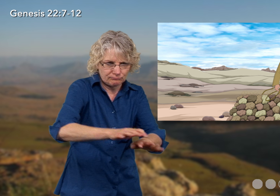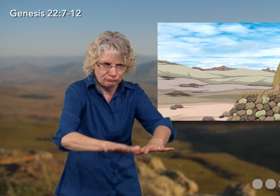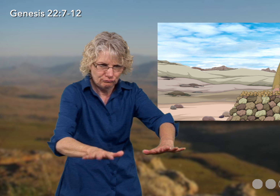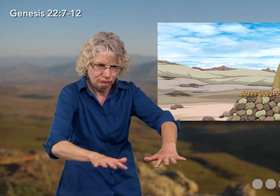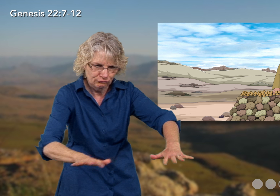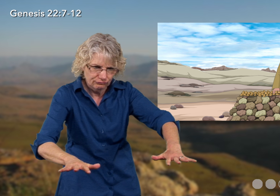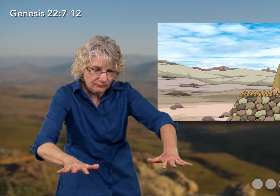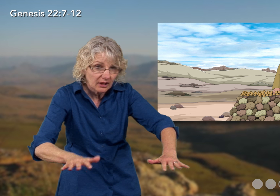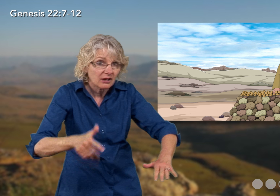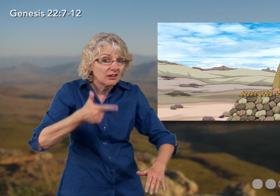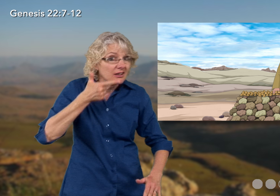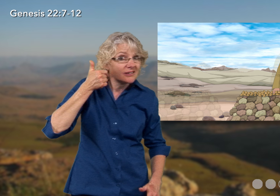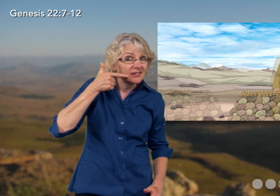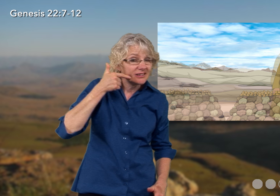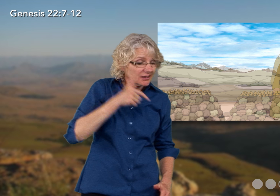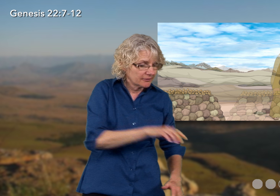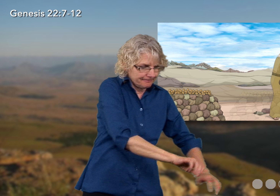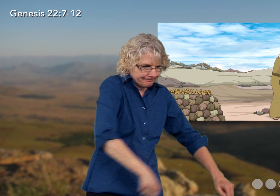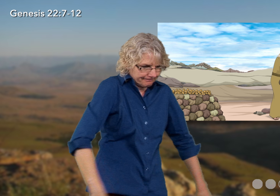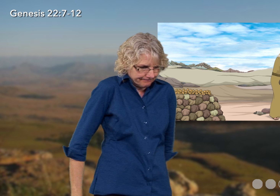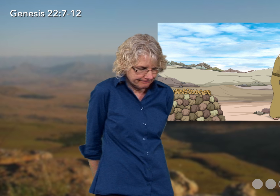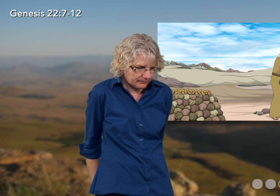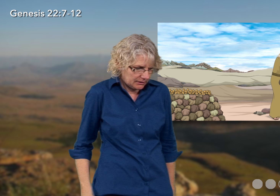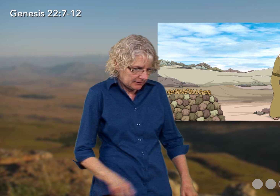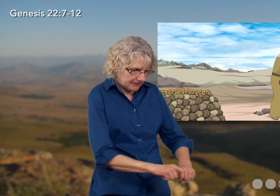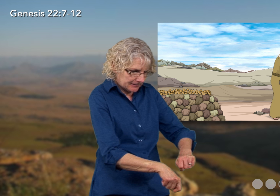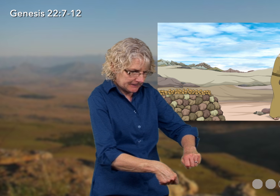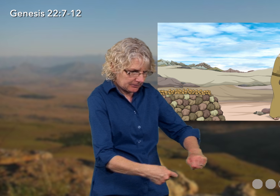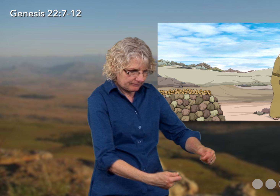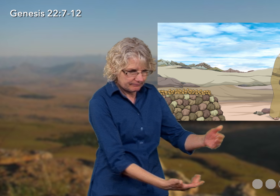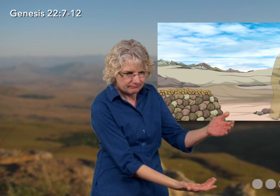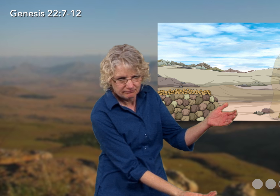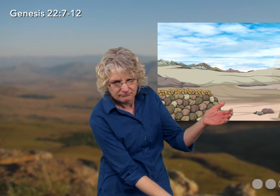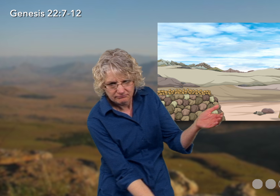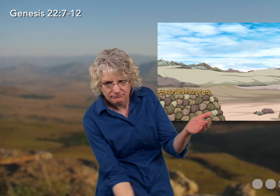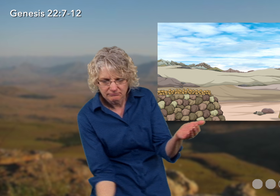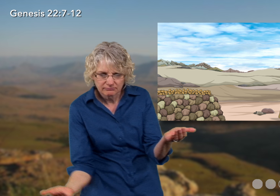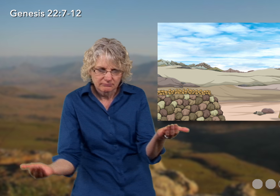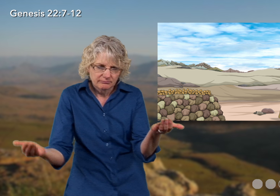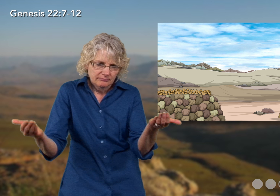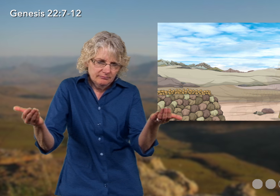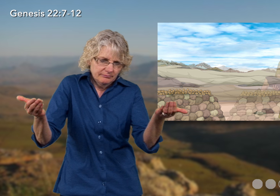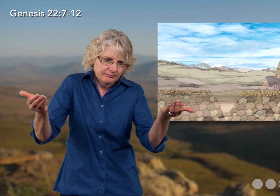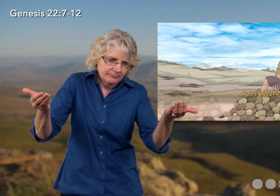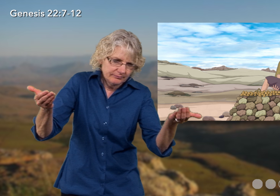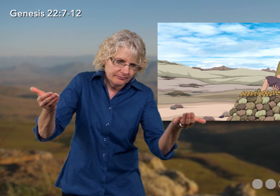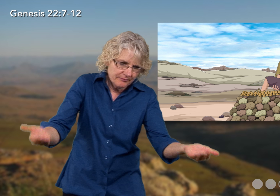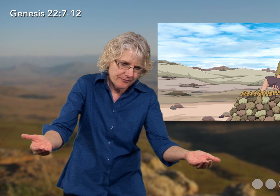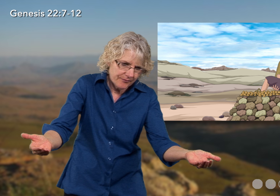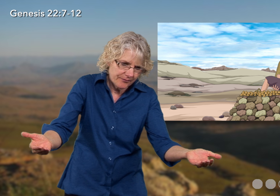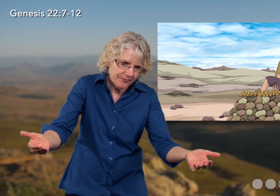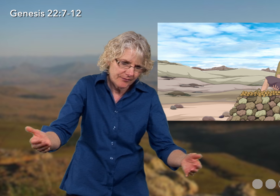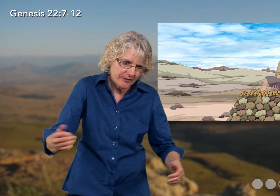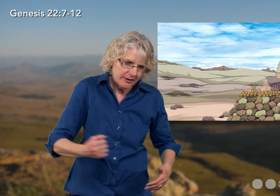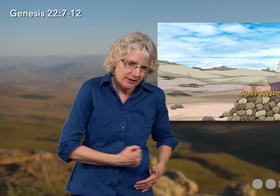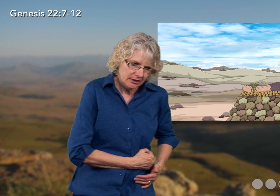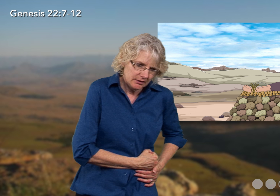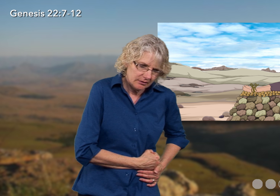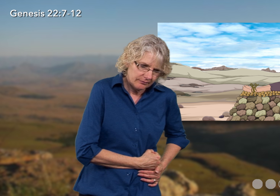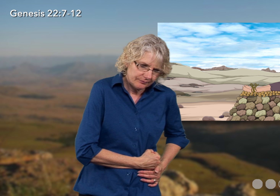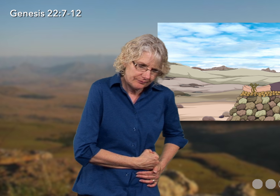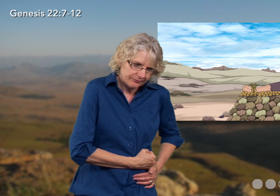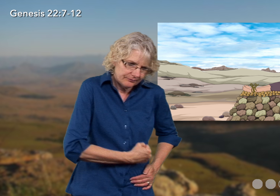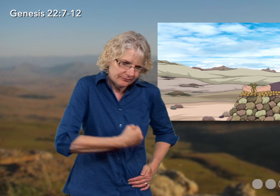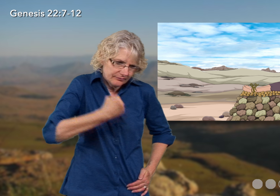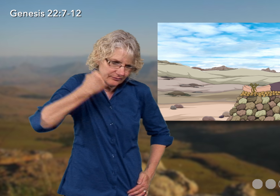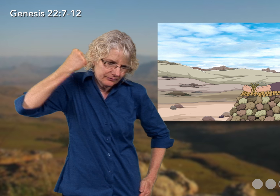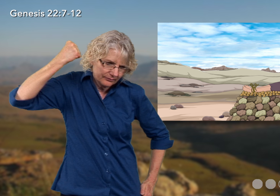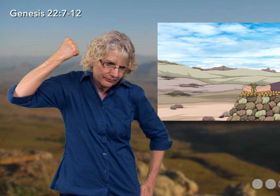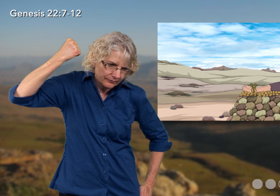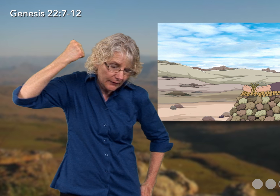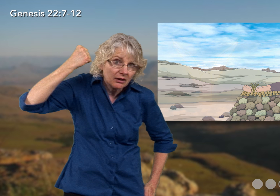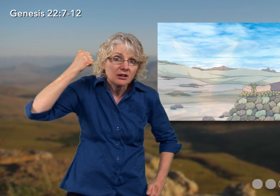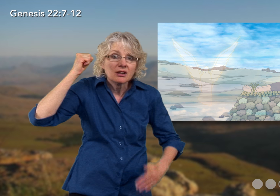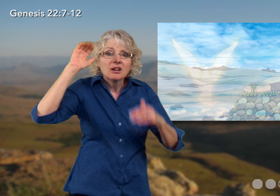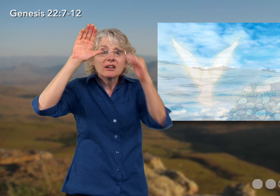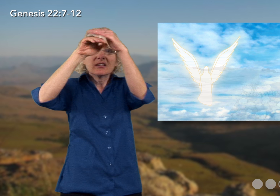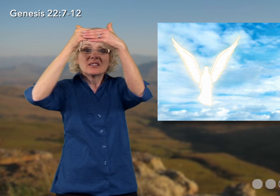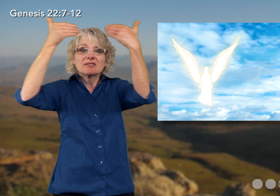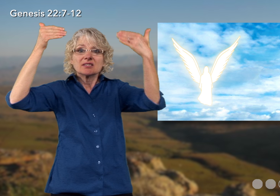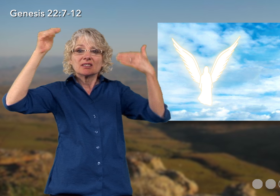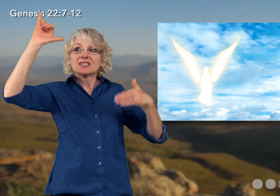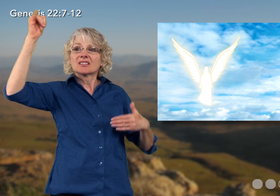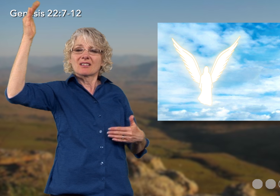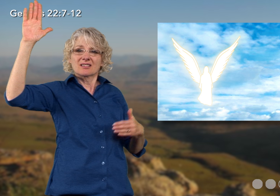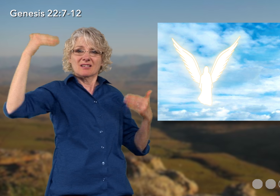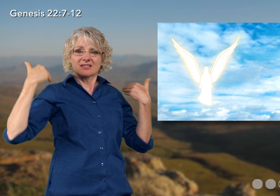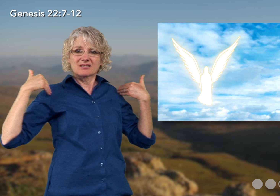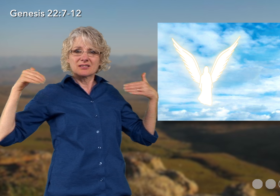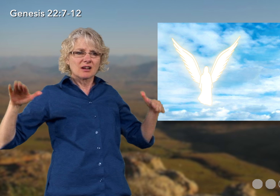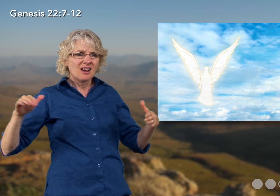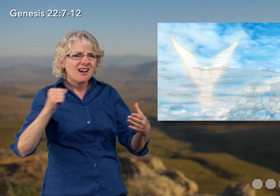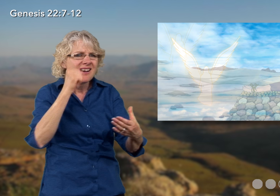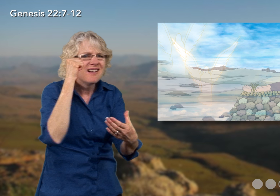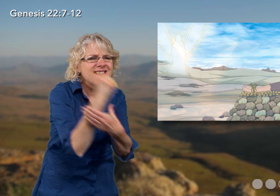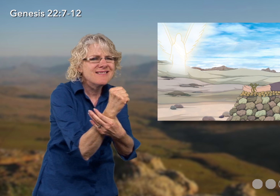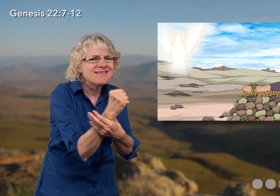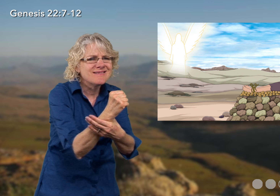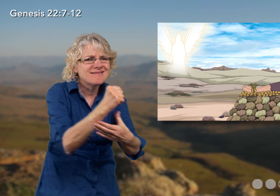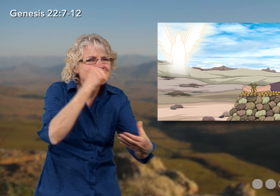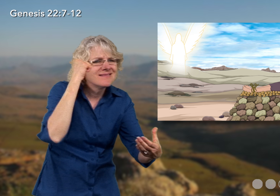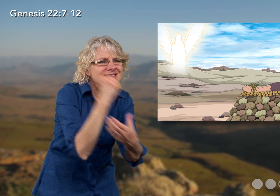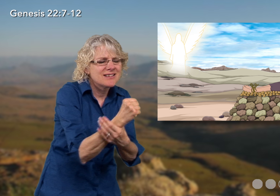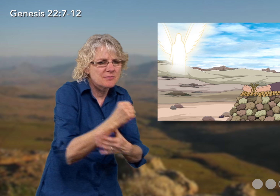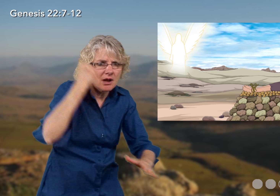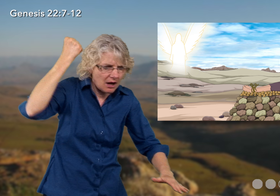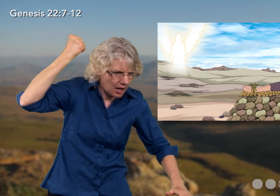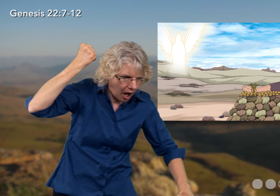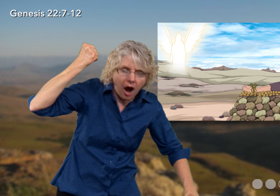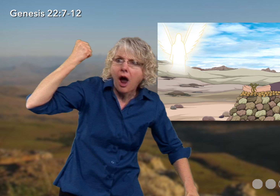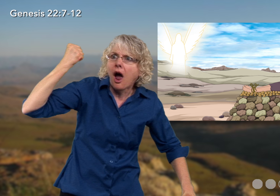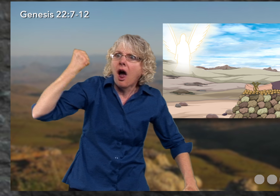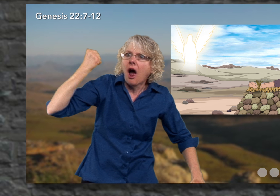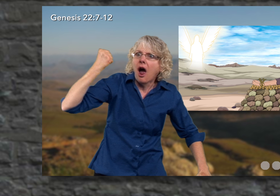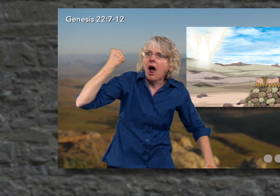He bound his son Isaac and placed him on the altar, atop the wood.